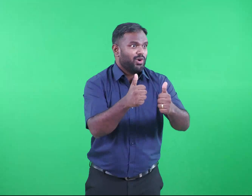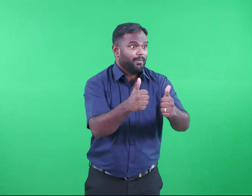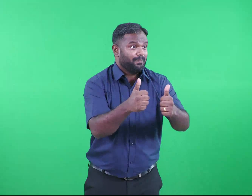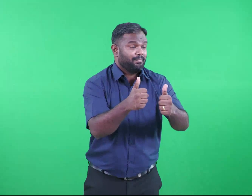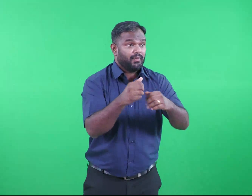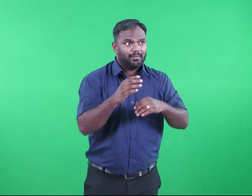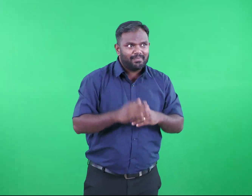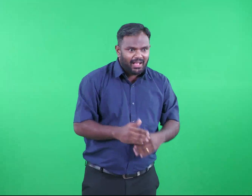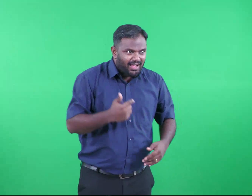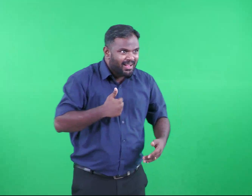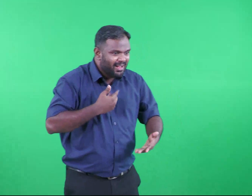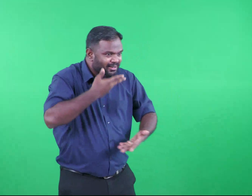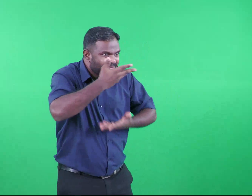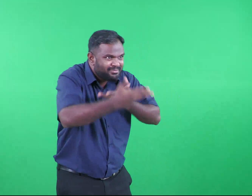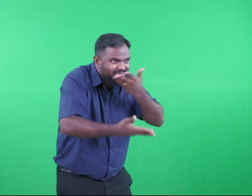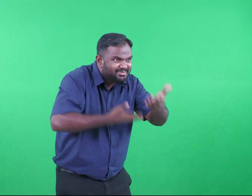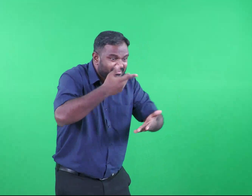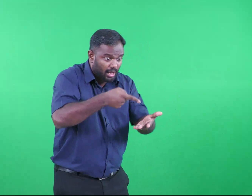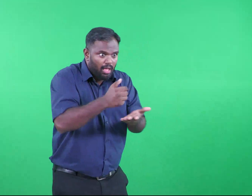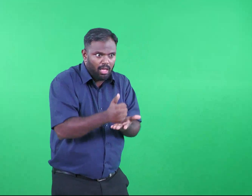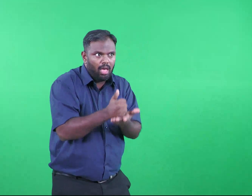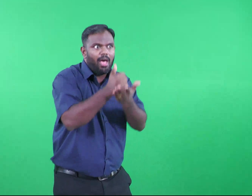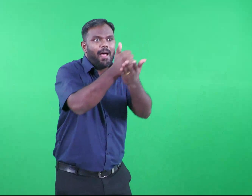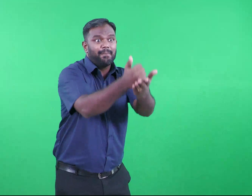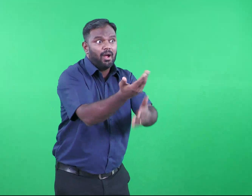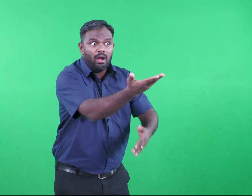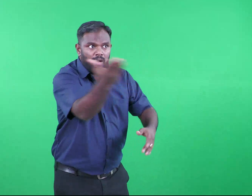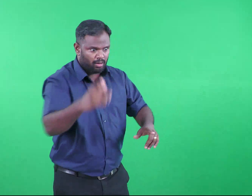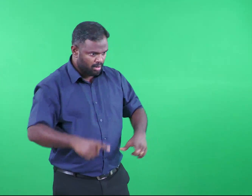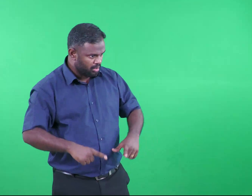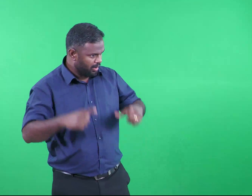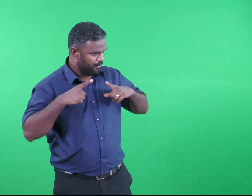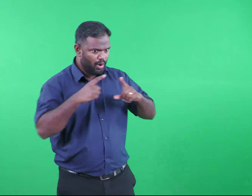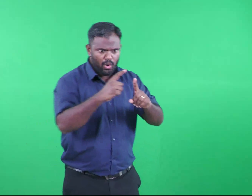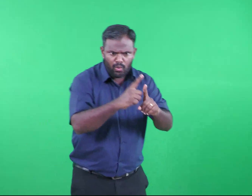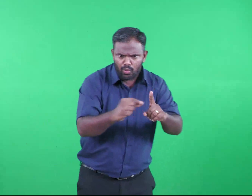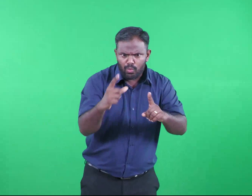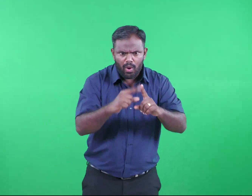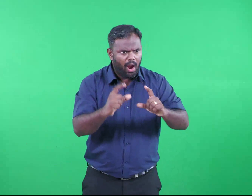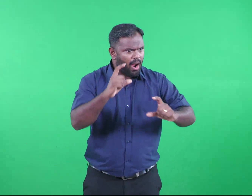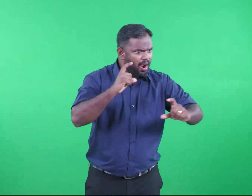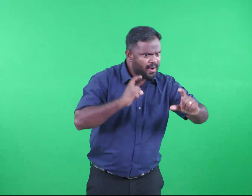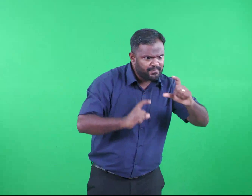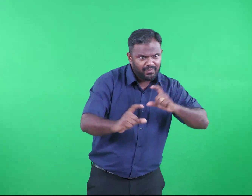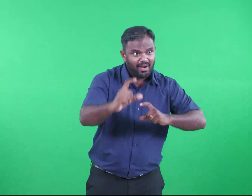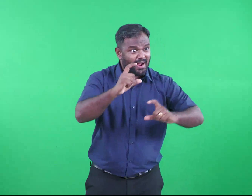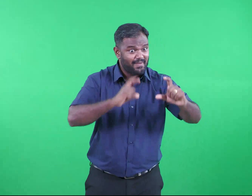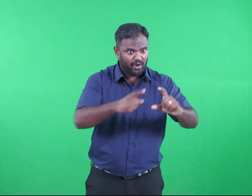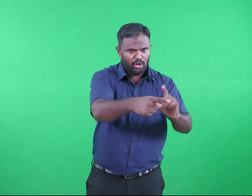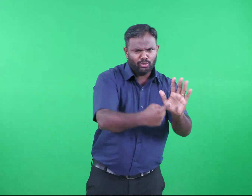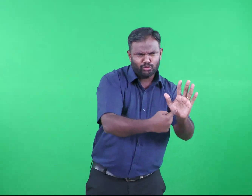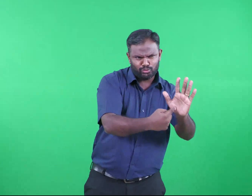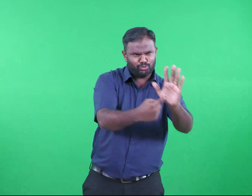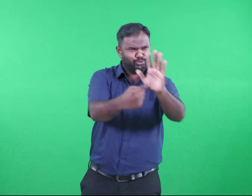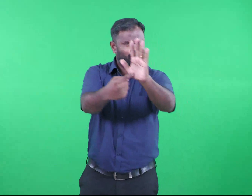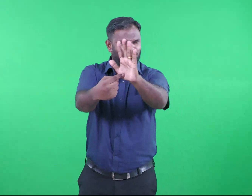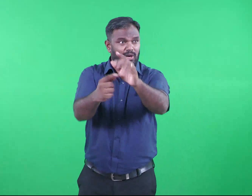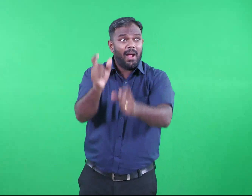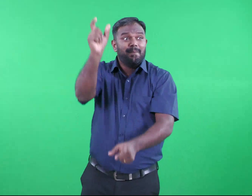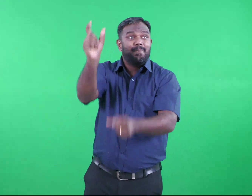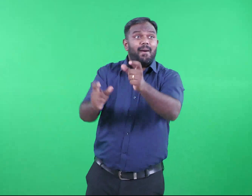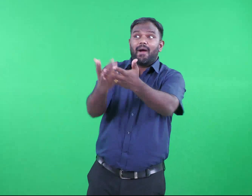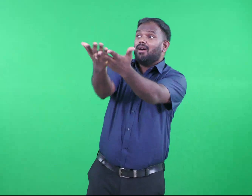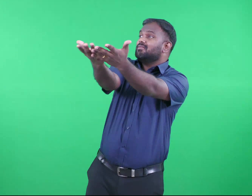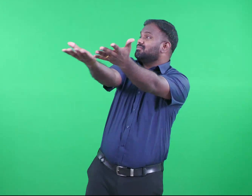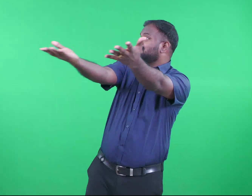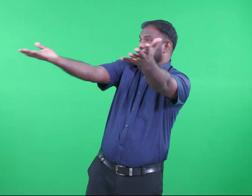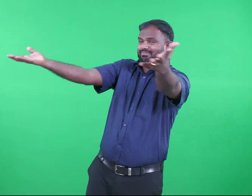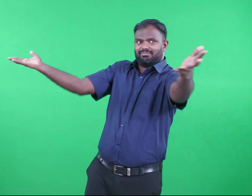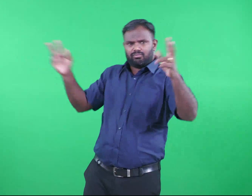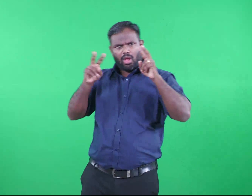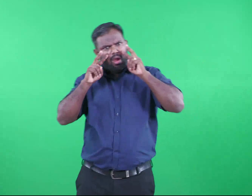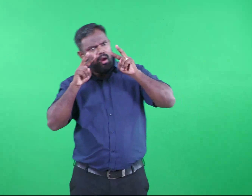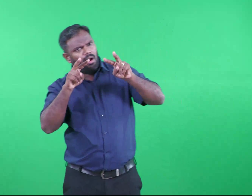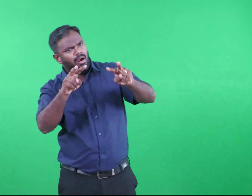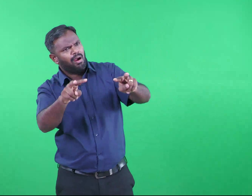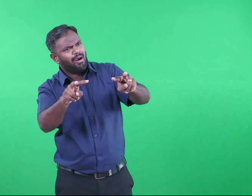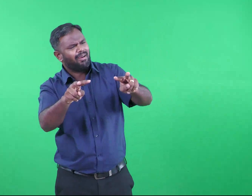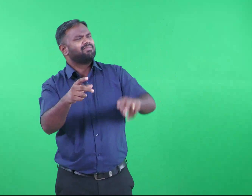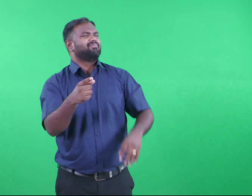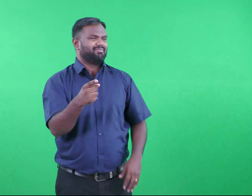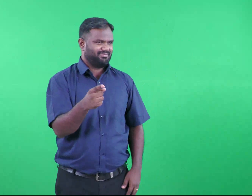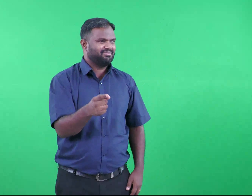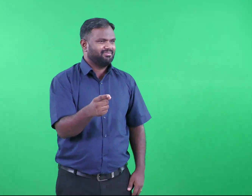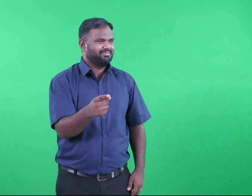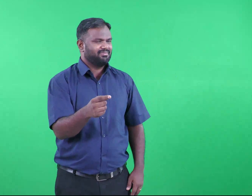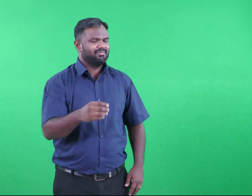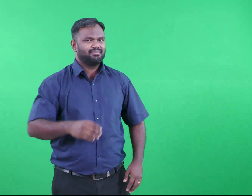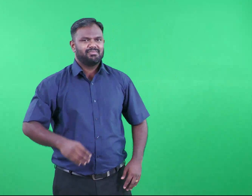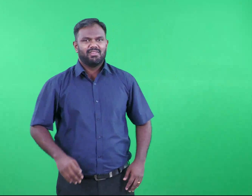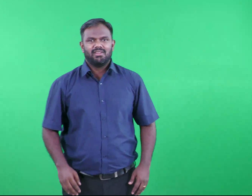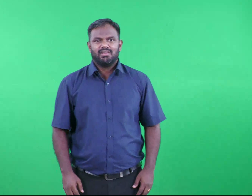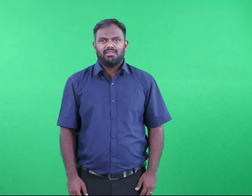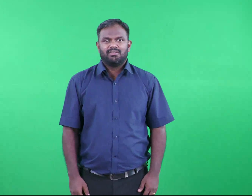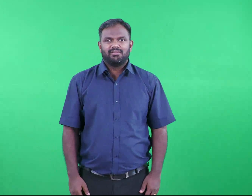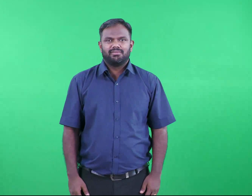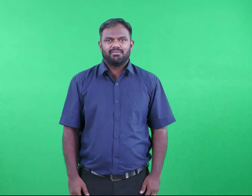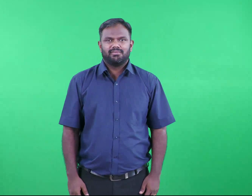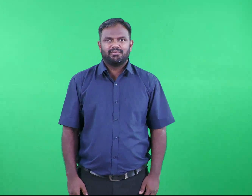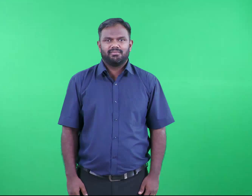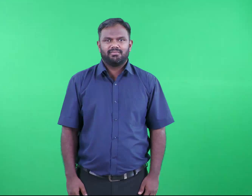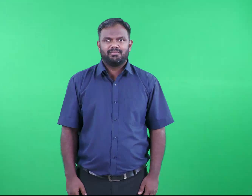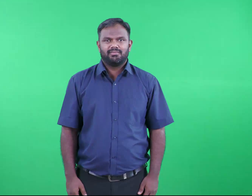These things are excellent and profitable for the people.